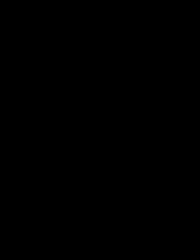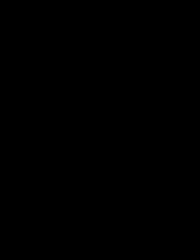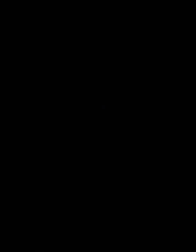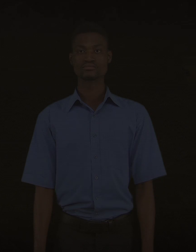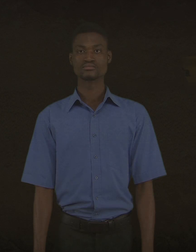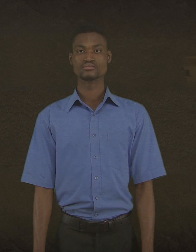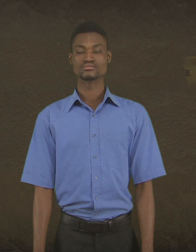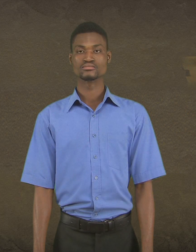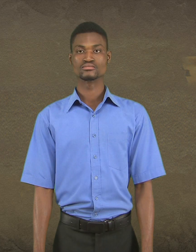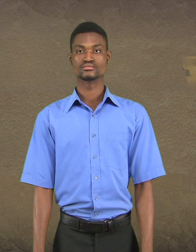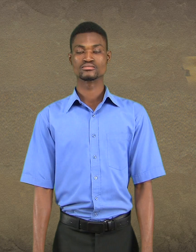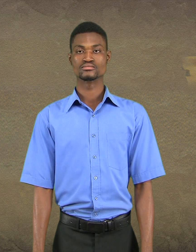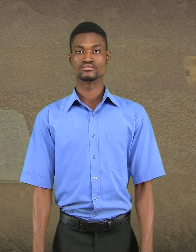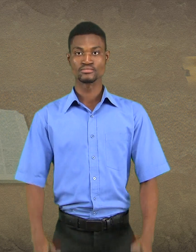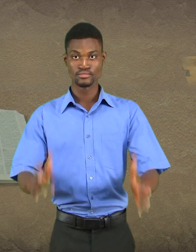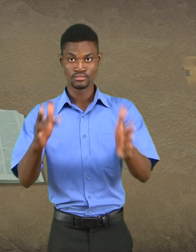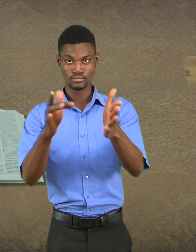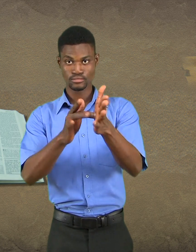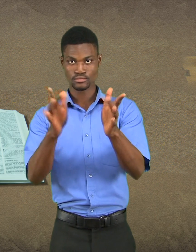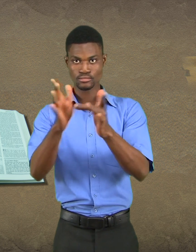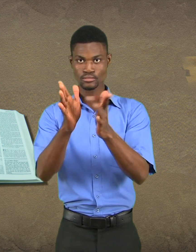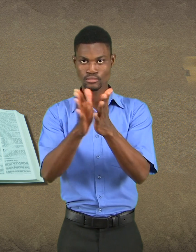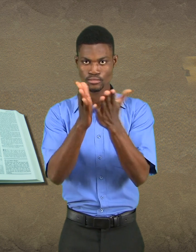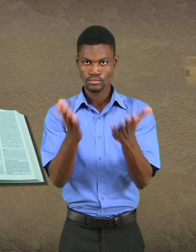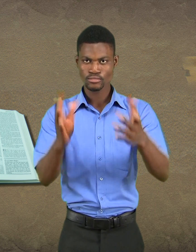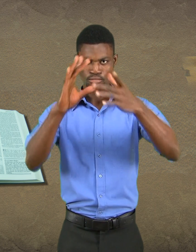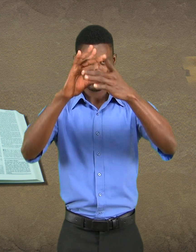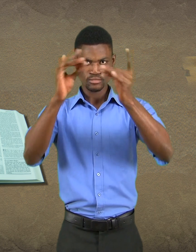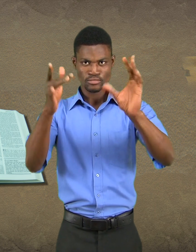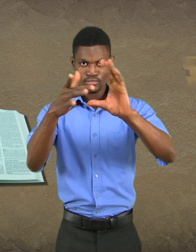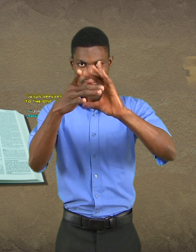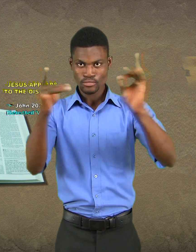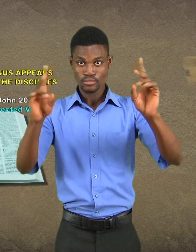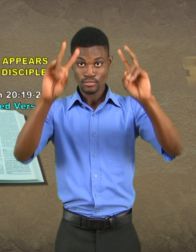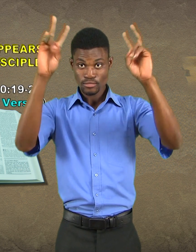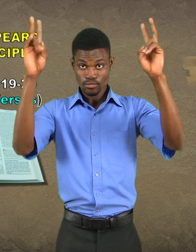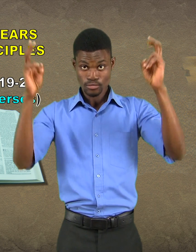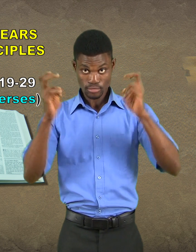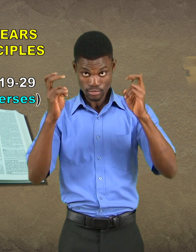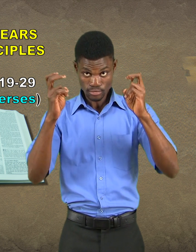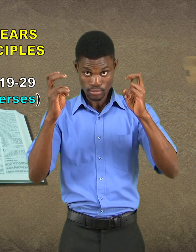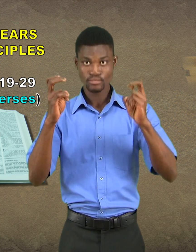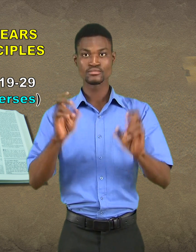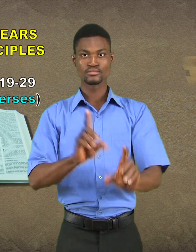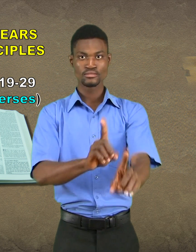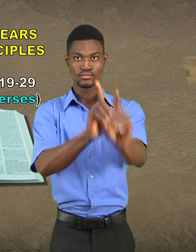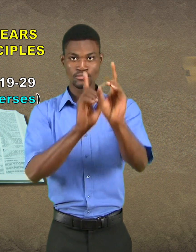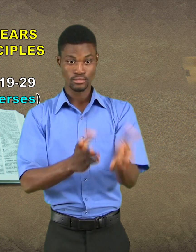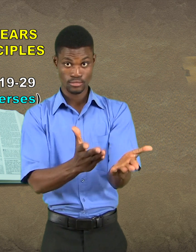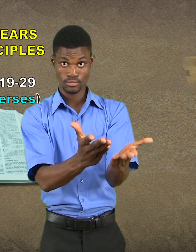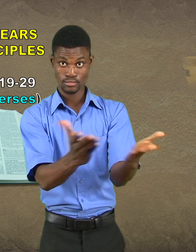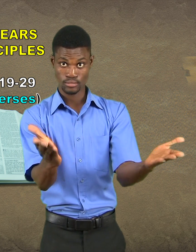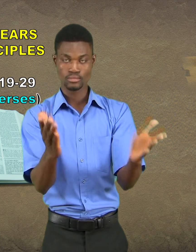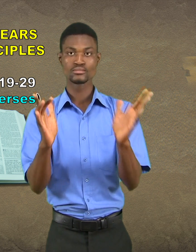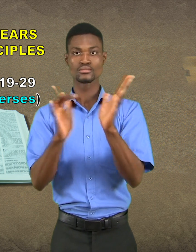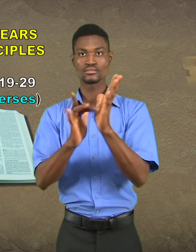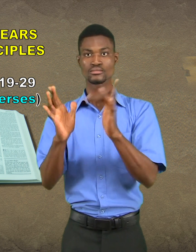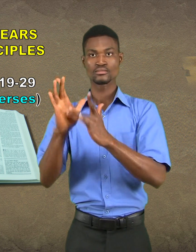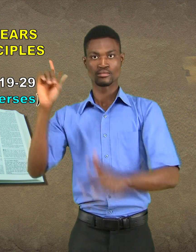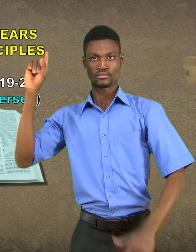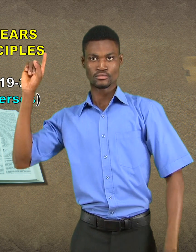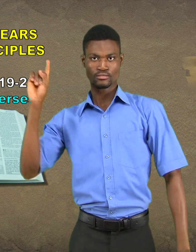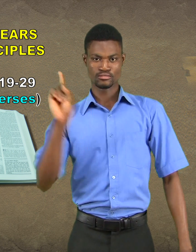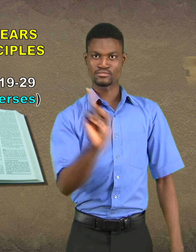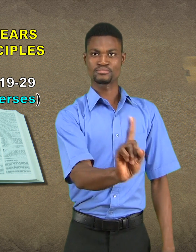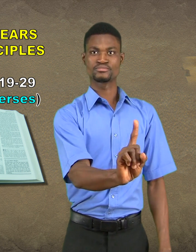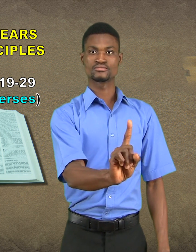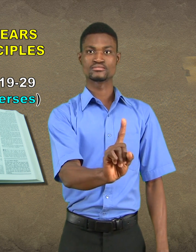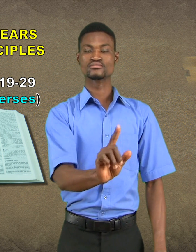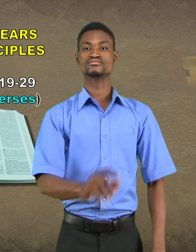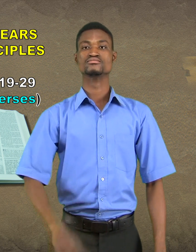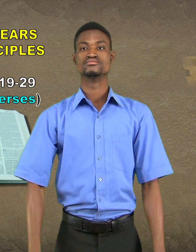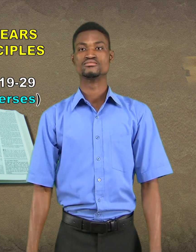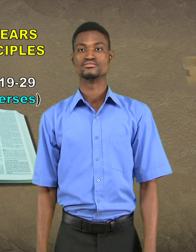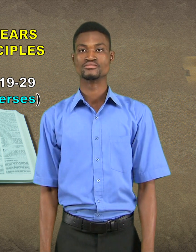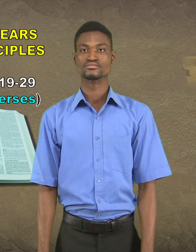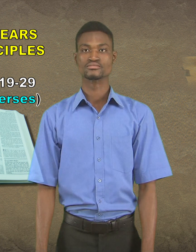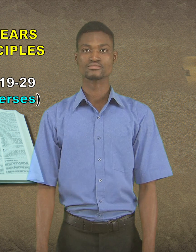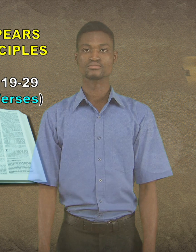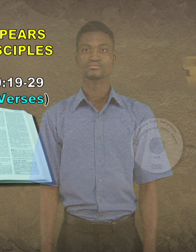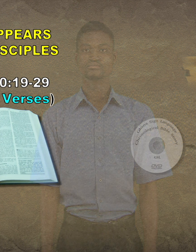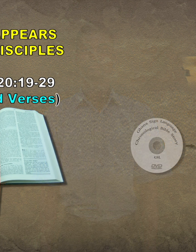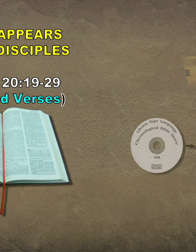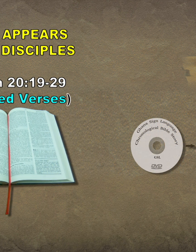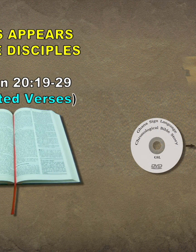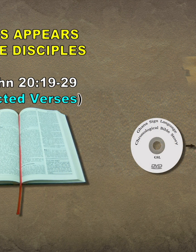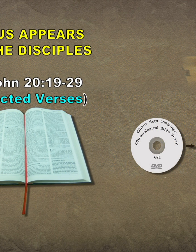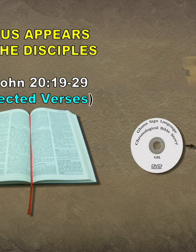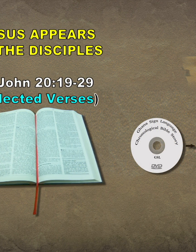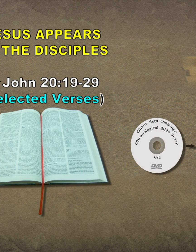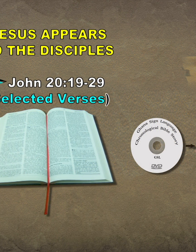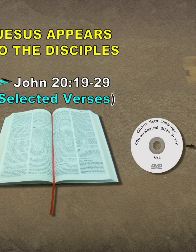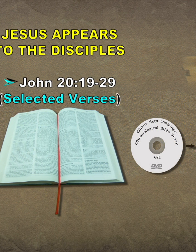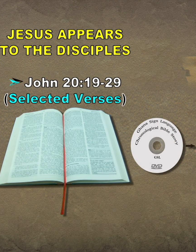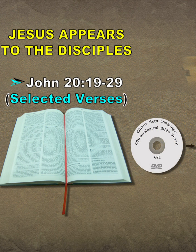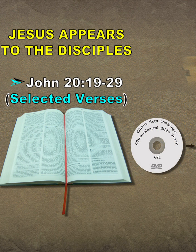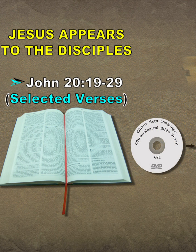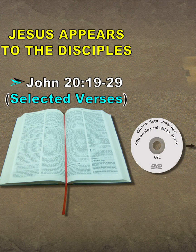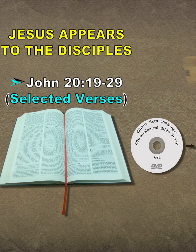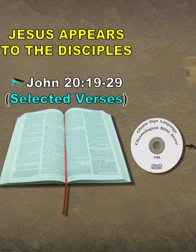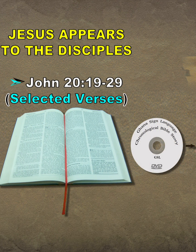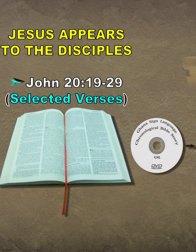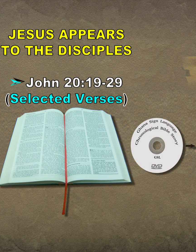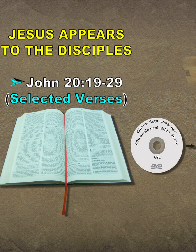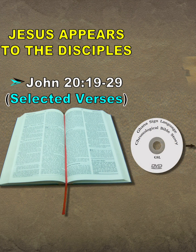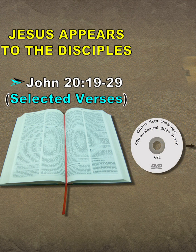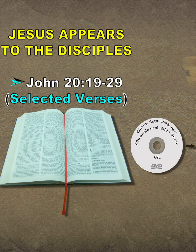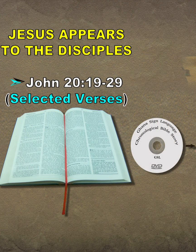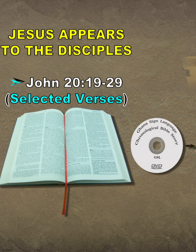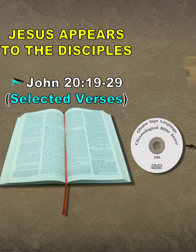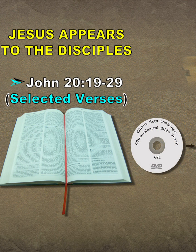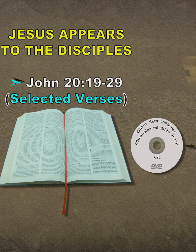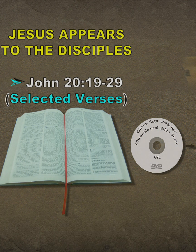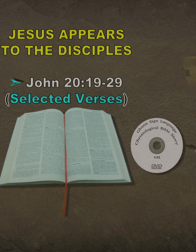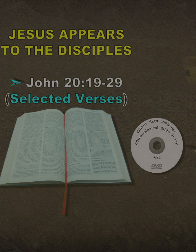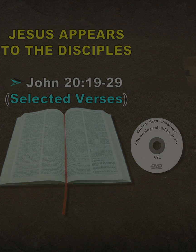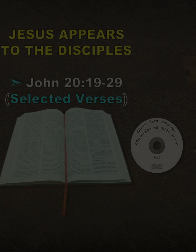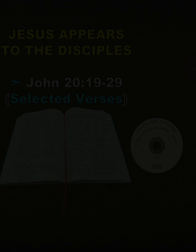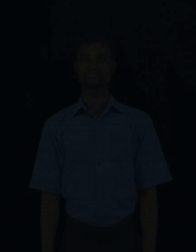Jesus appears to the disciples